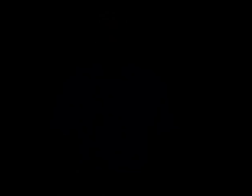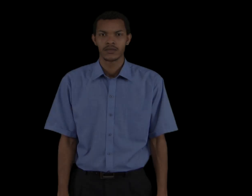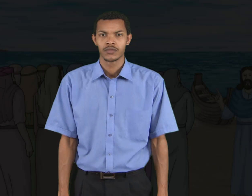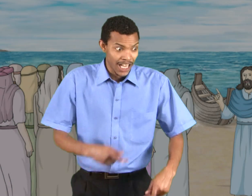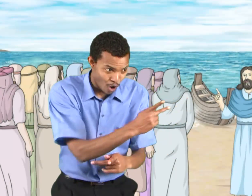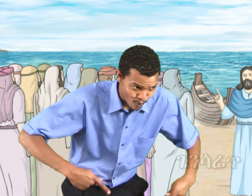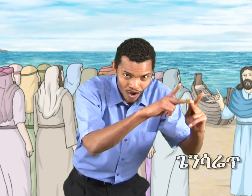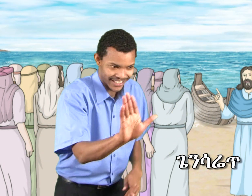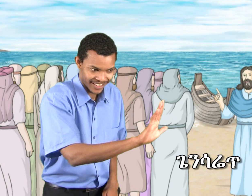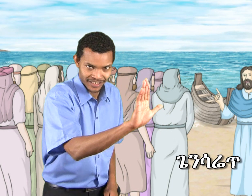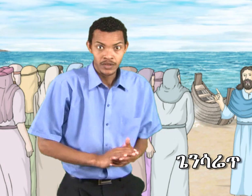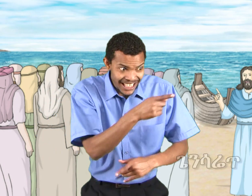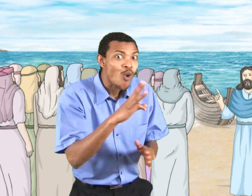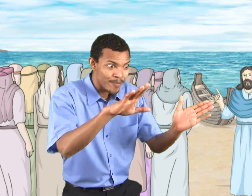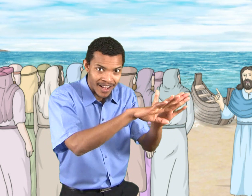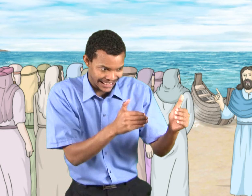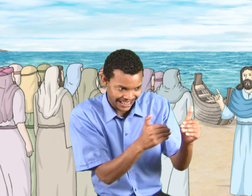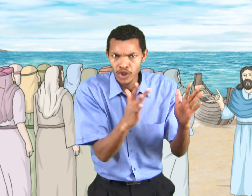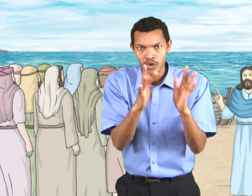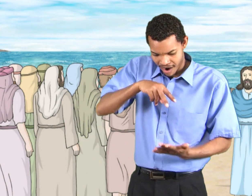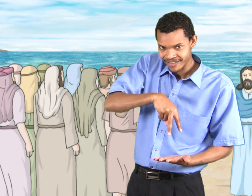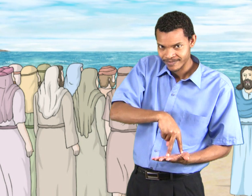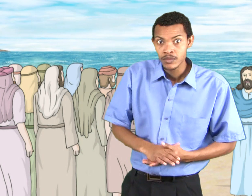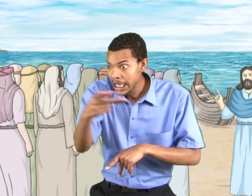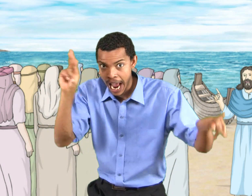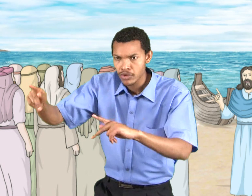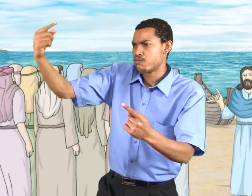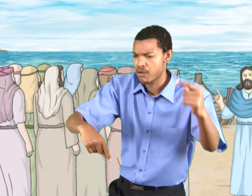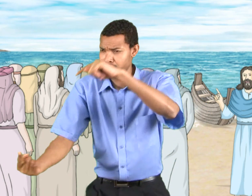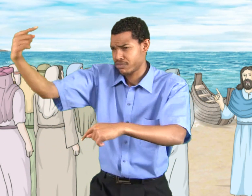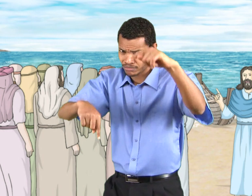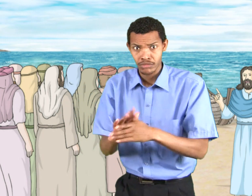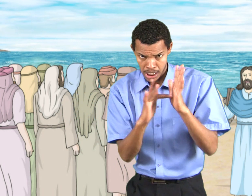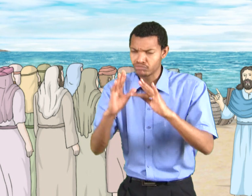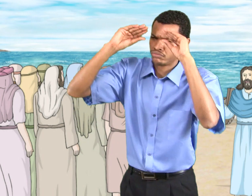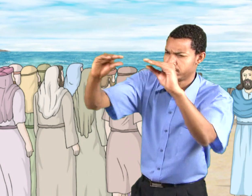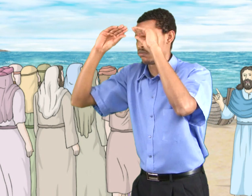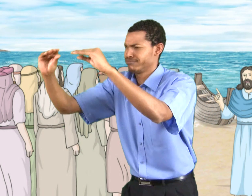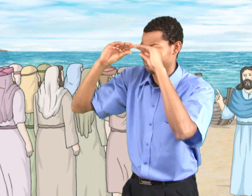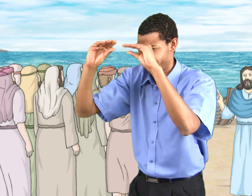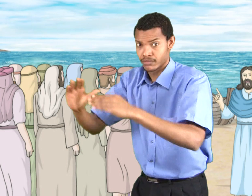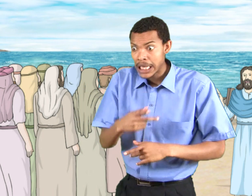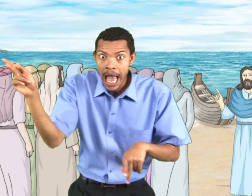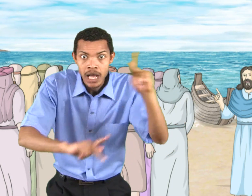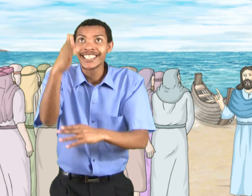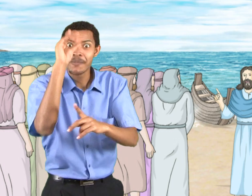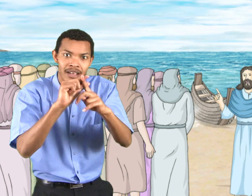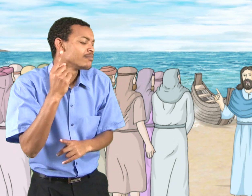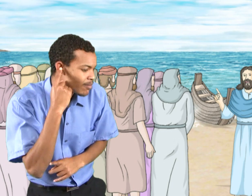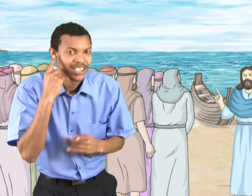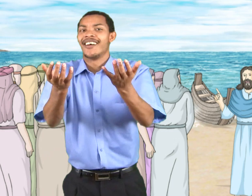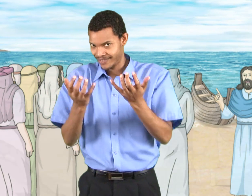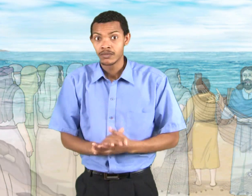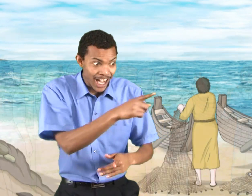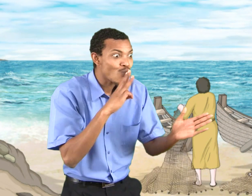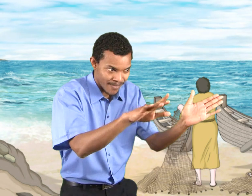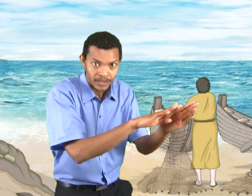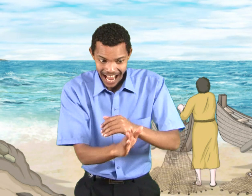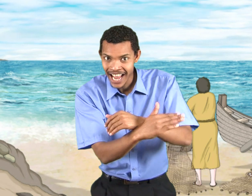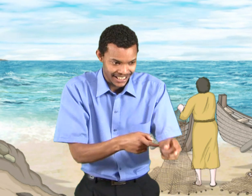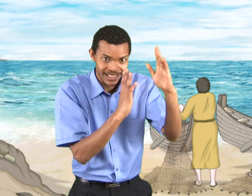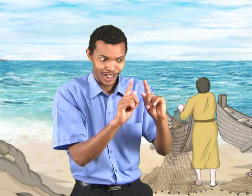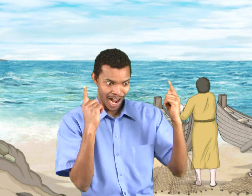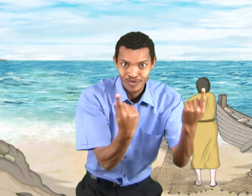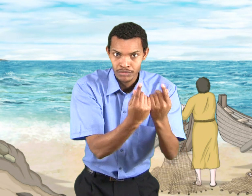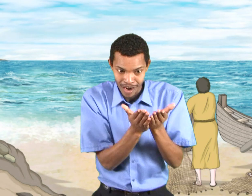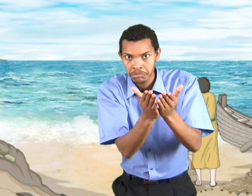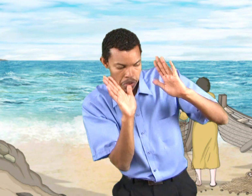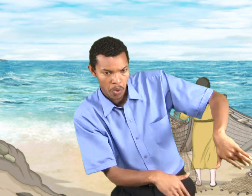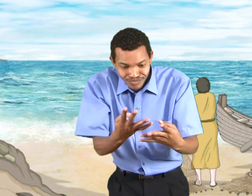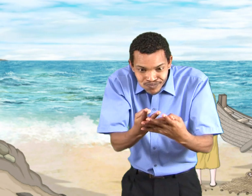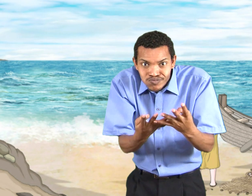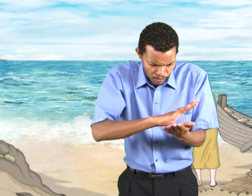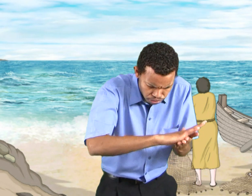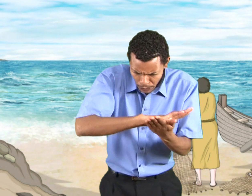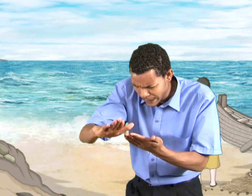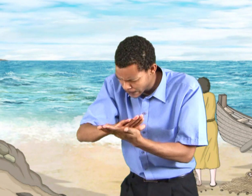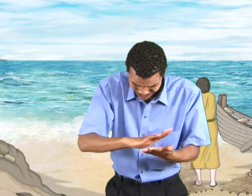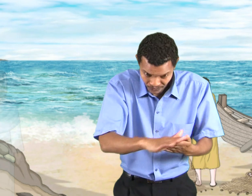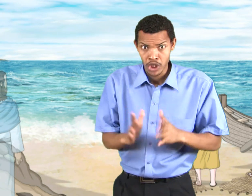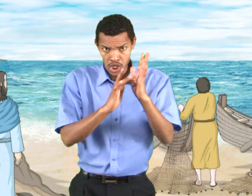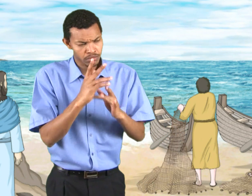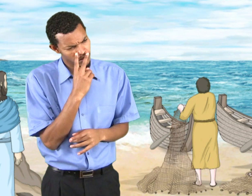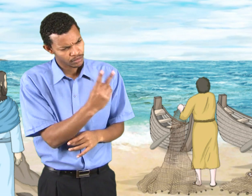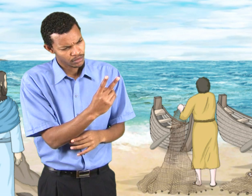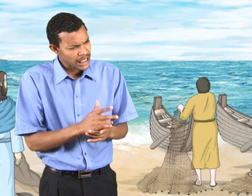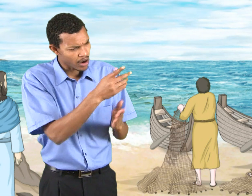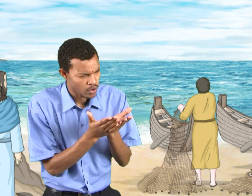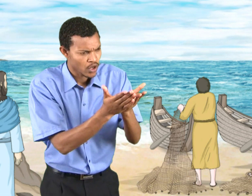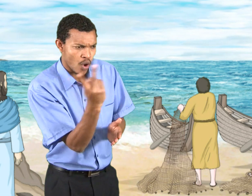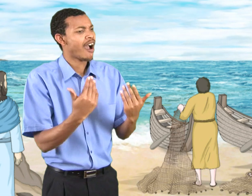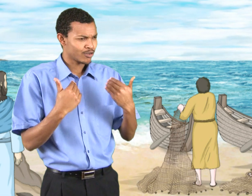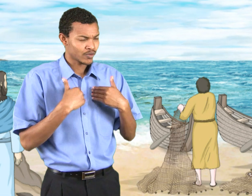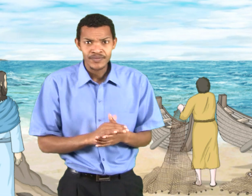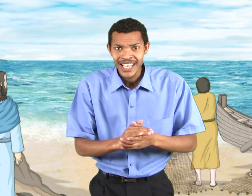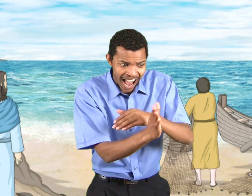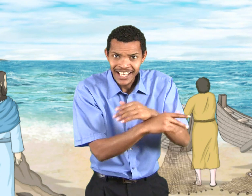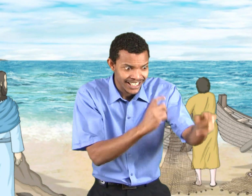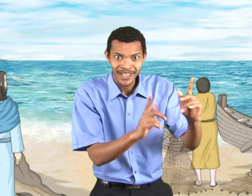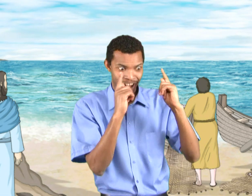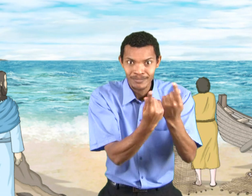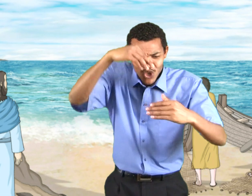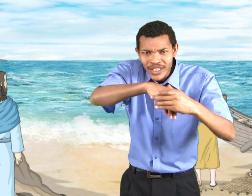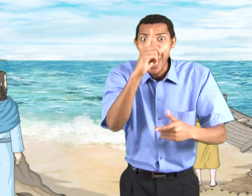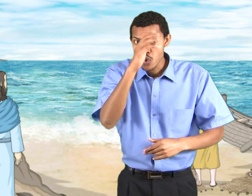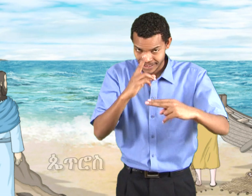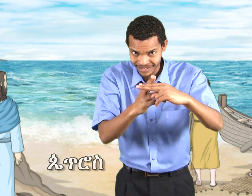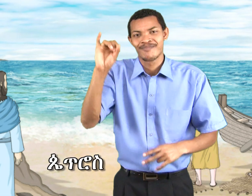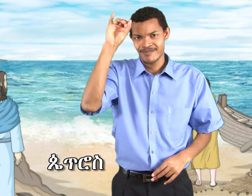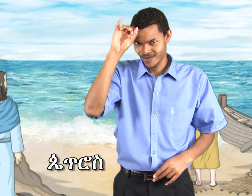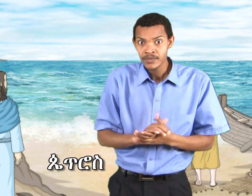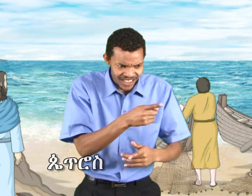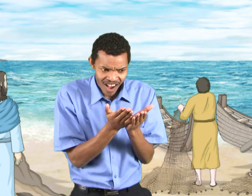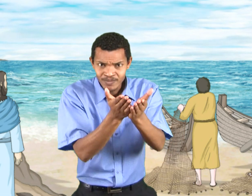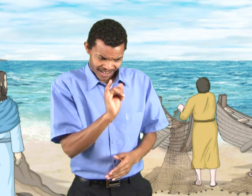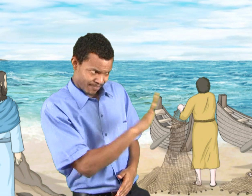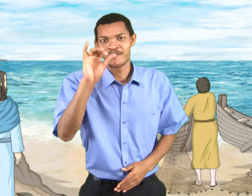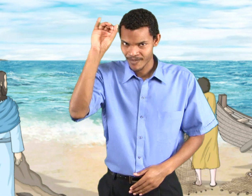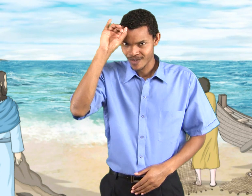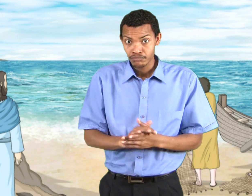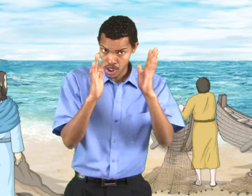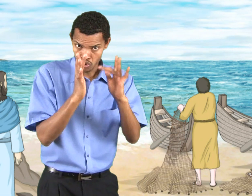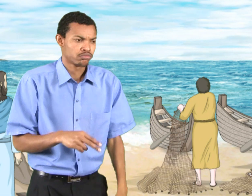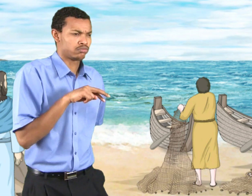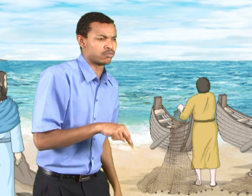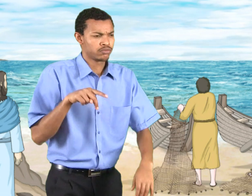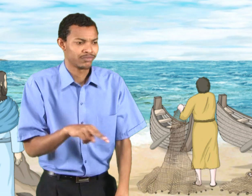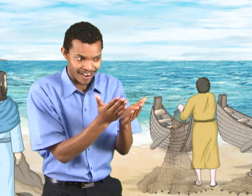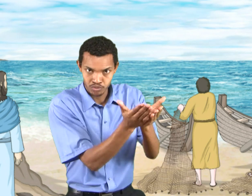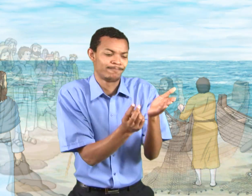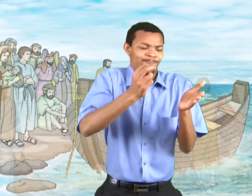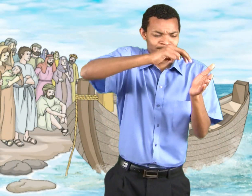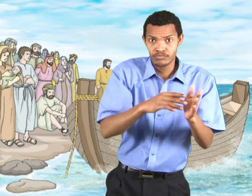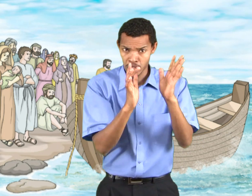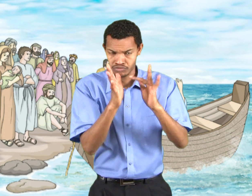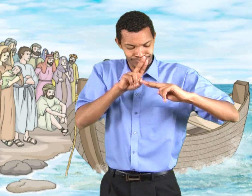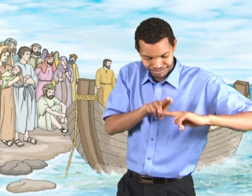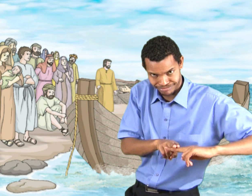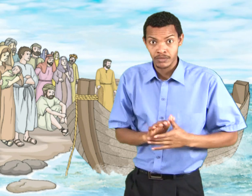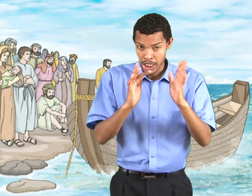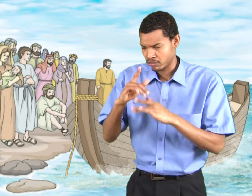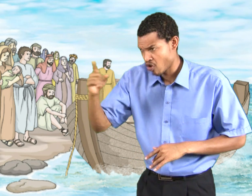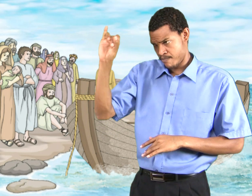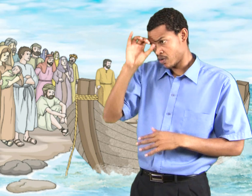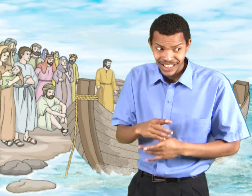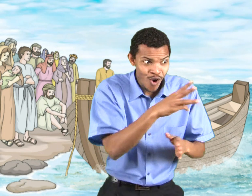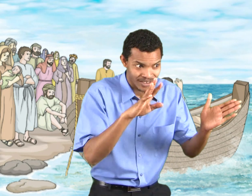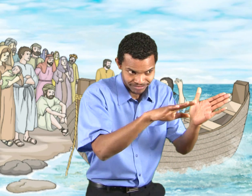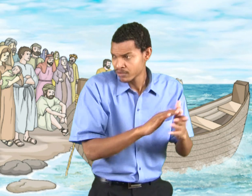On one occasion, while Jesus was standing by the Lake of Gennesaret with the crowd pressing in on Him to hear the word of God, He saw two boats at the edge of the lake.